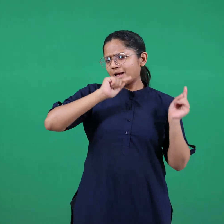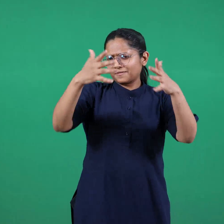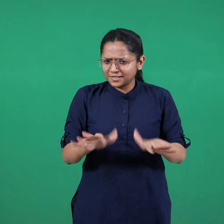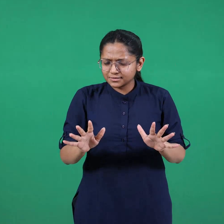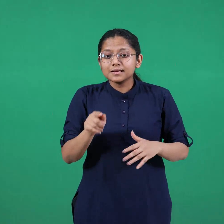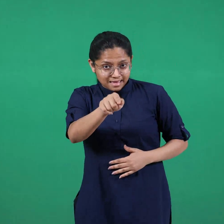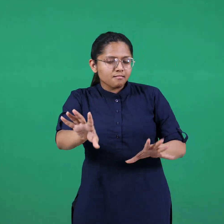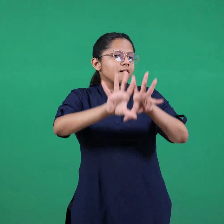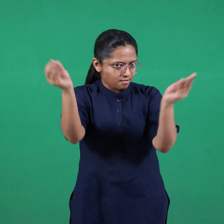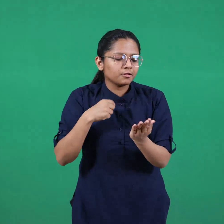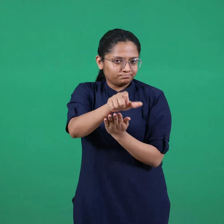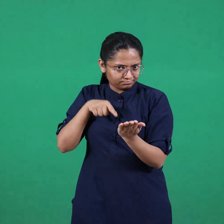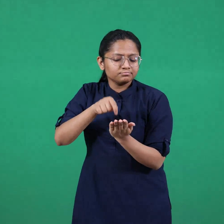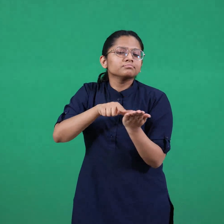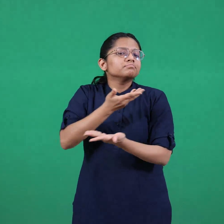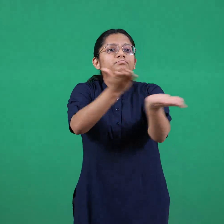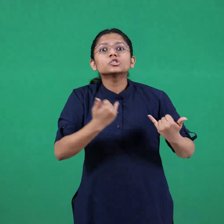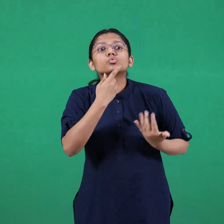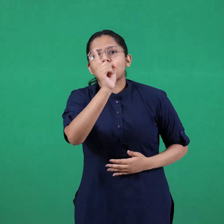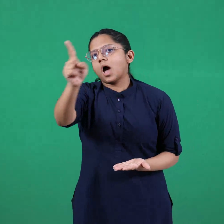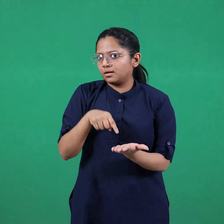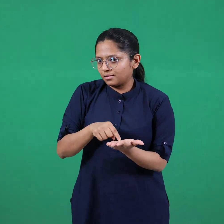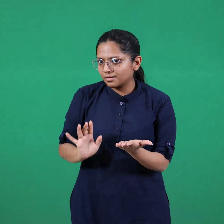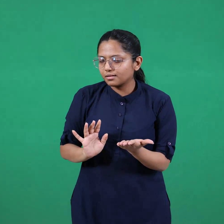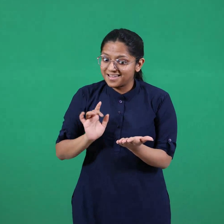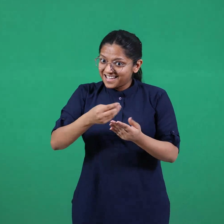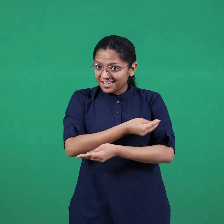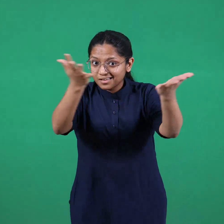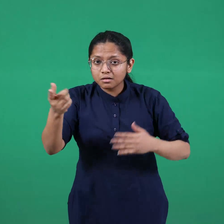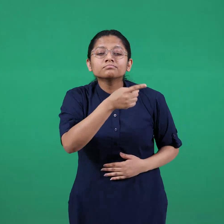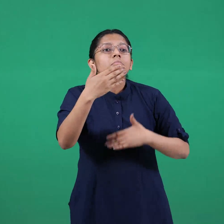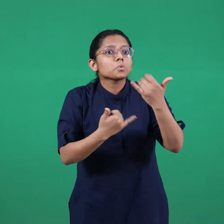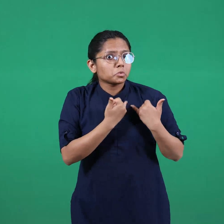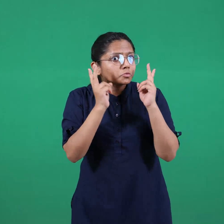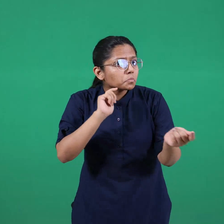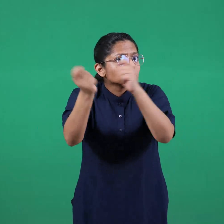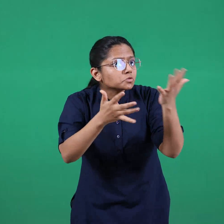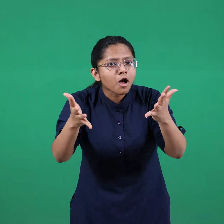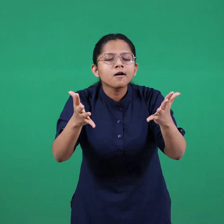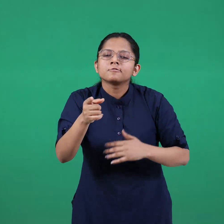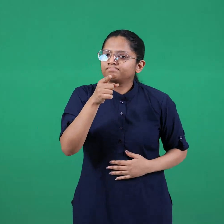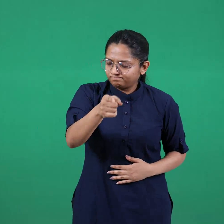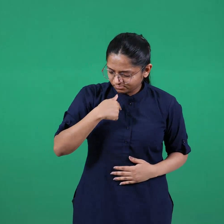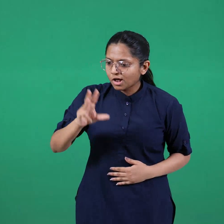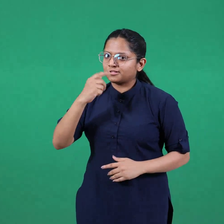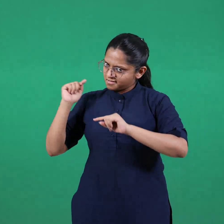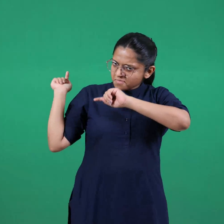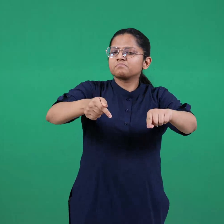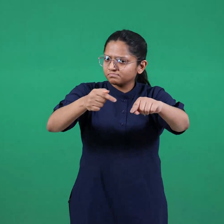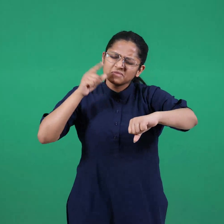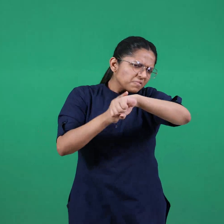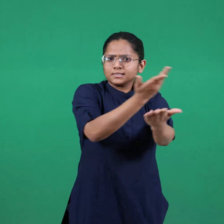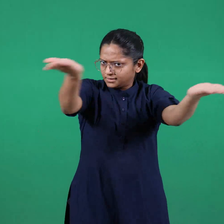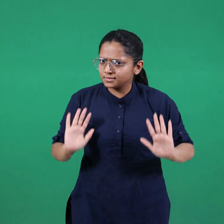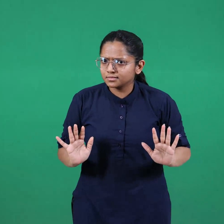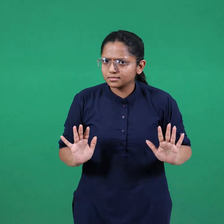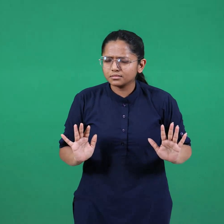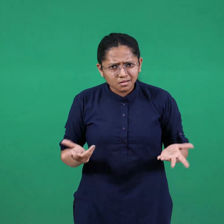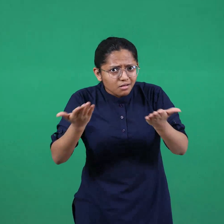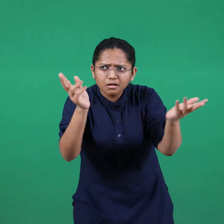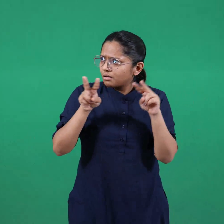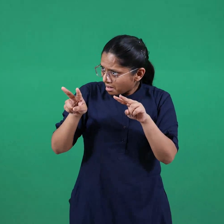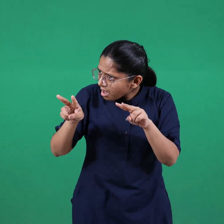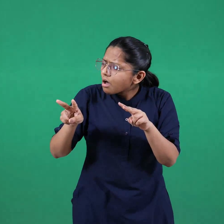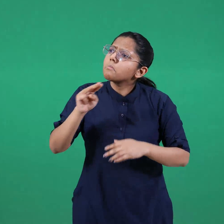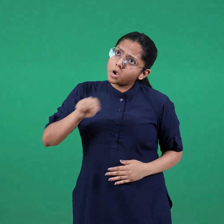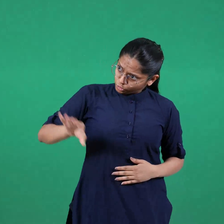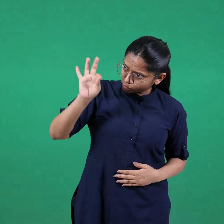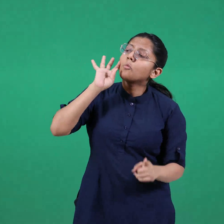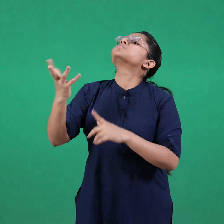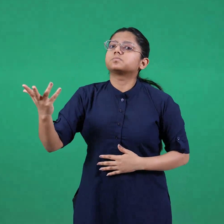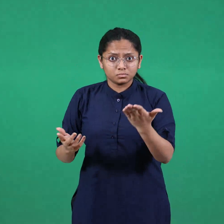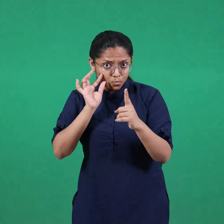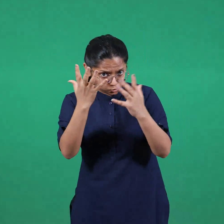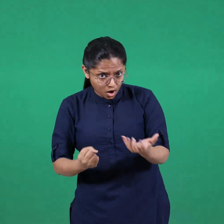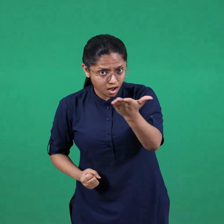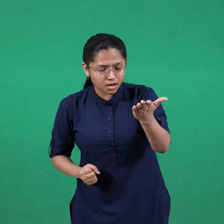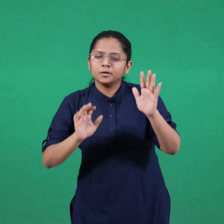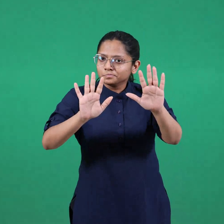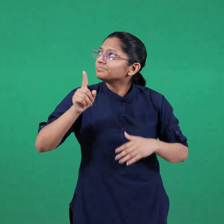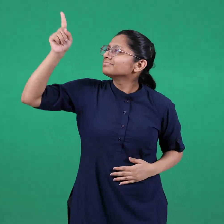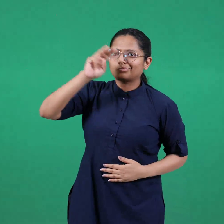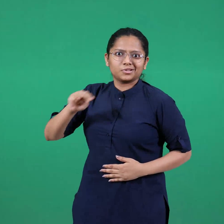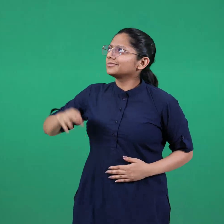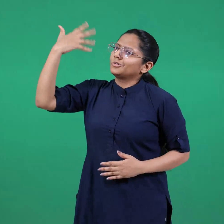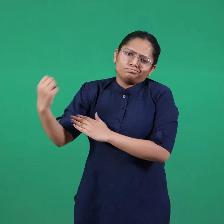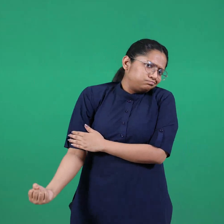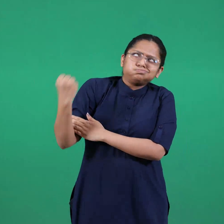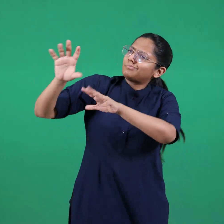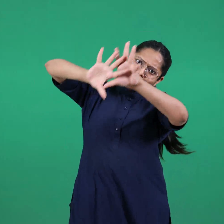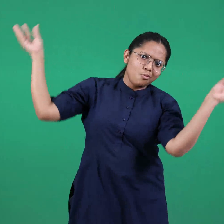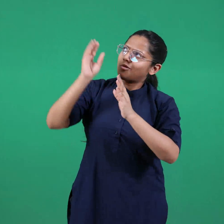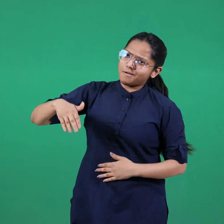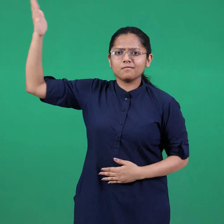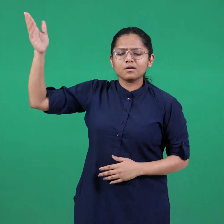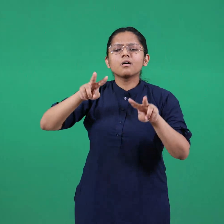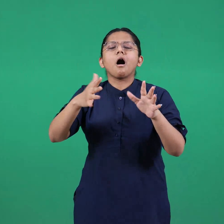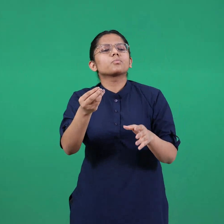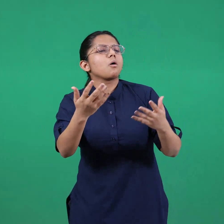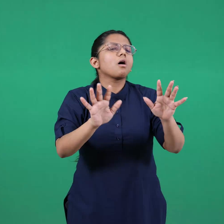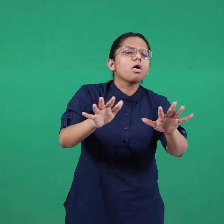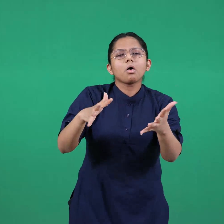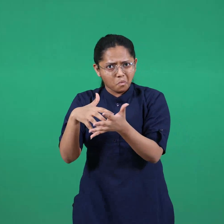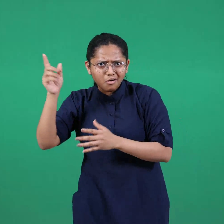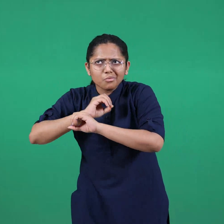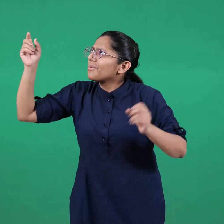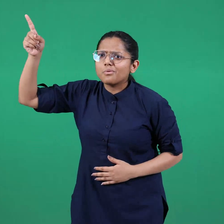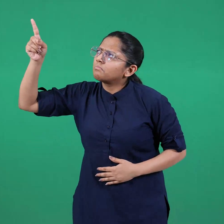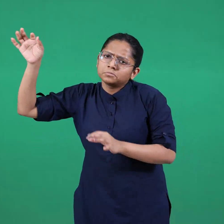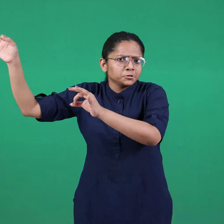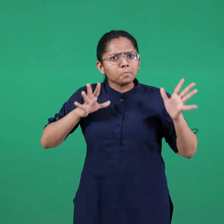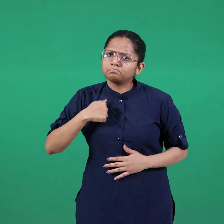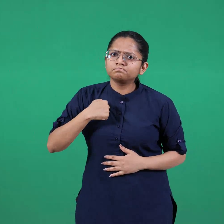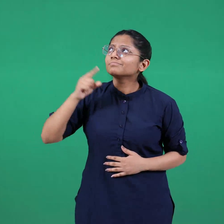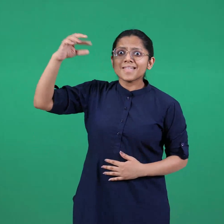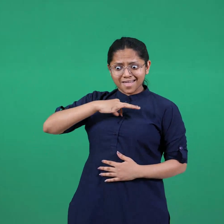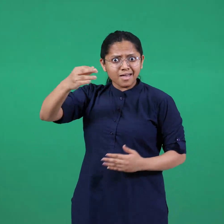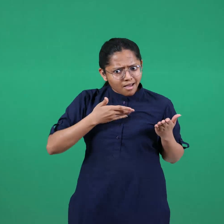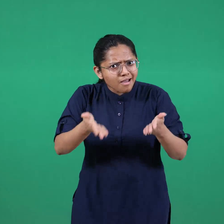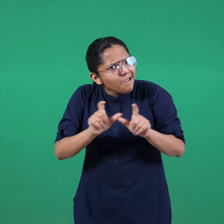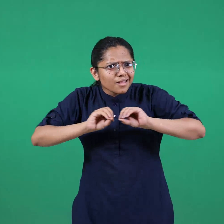So now in my absence I warn those who sinned earlier and everyone else: If I return, I will not spare anyone, since you are demanding proof that Christ is speaking through me.